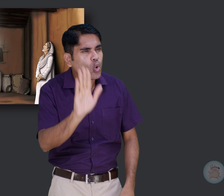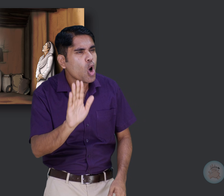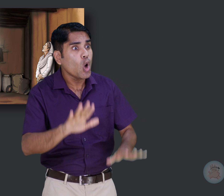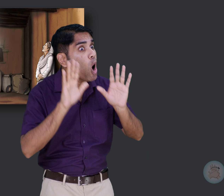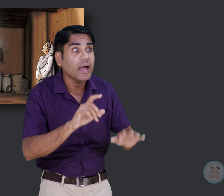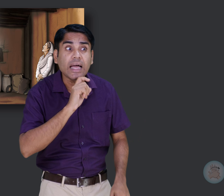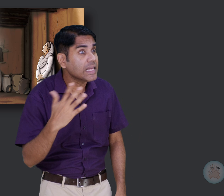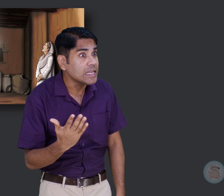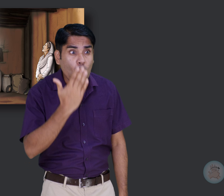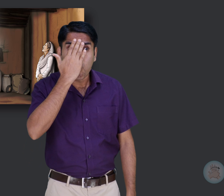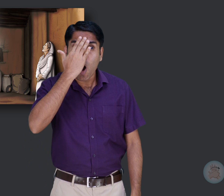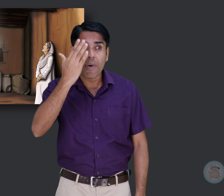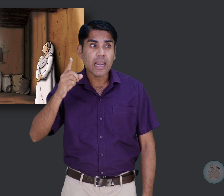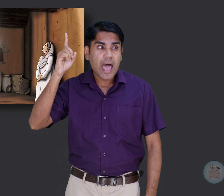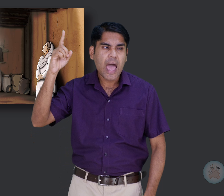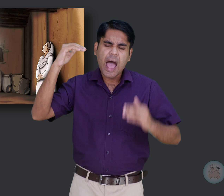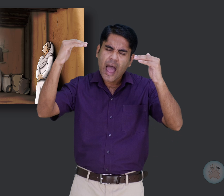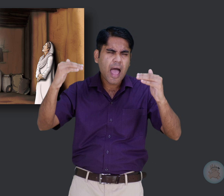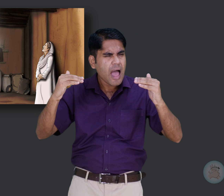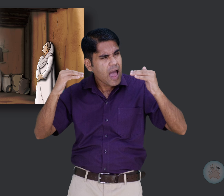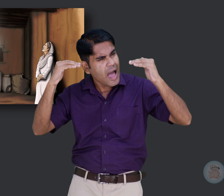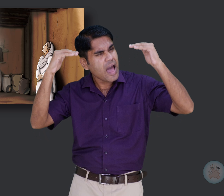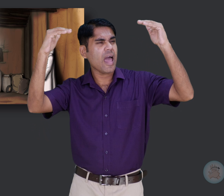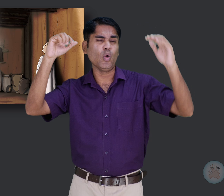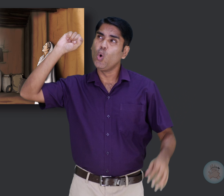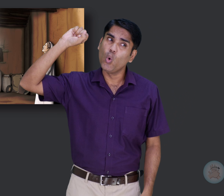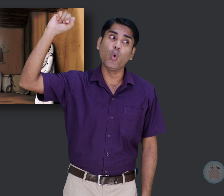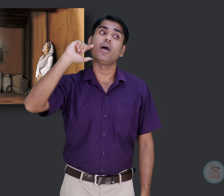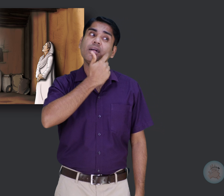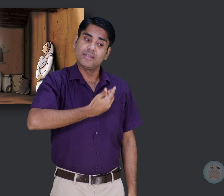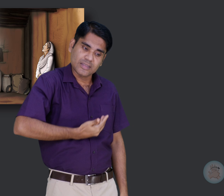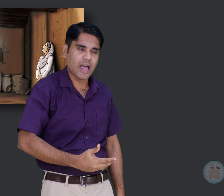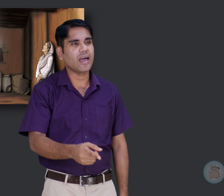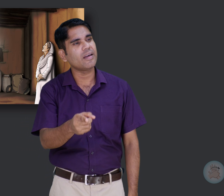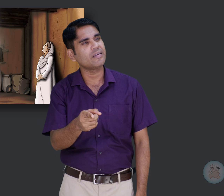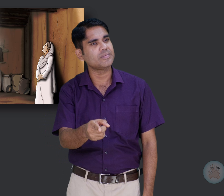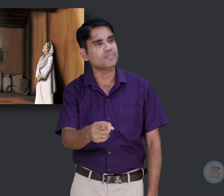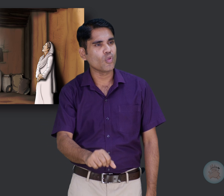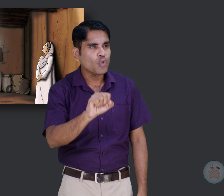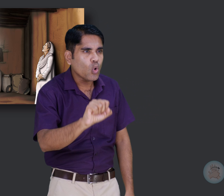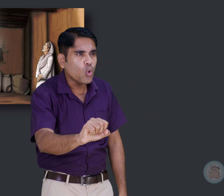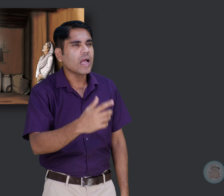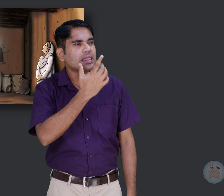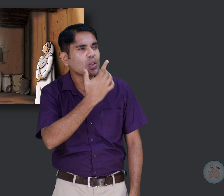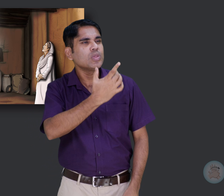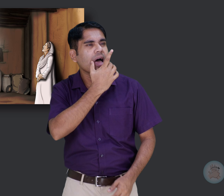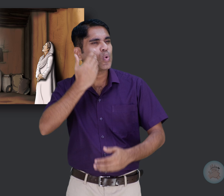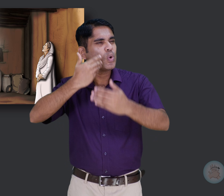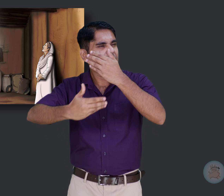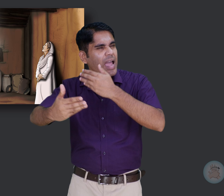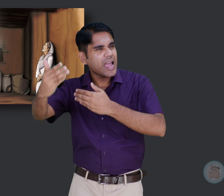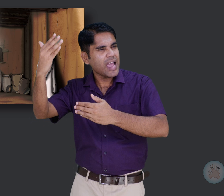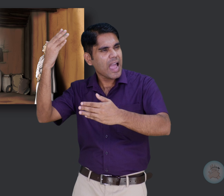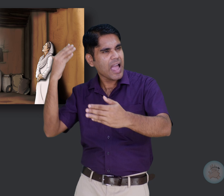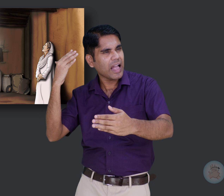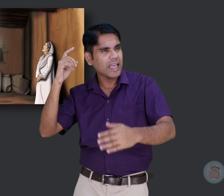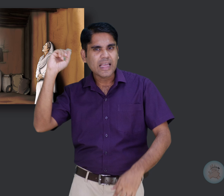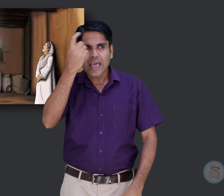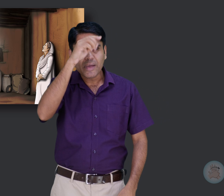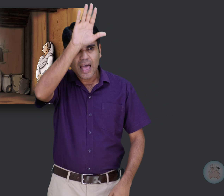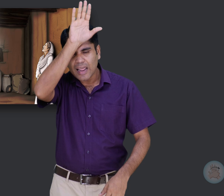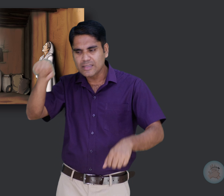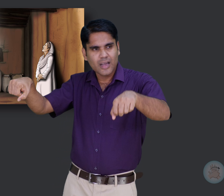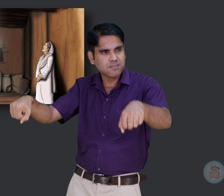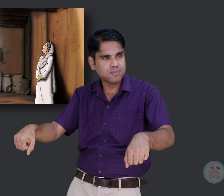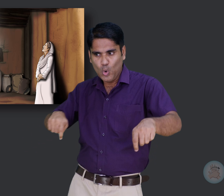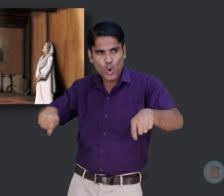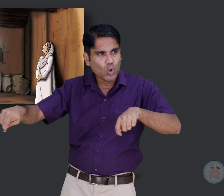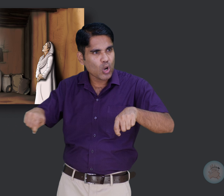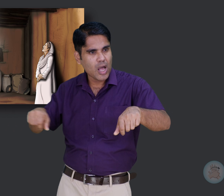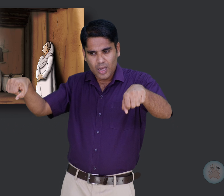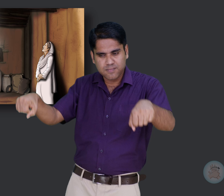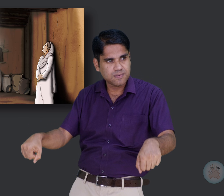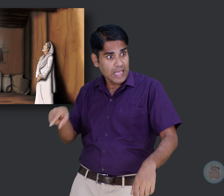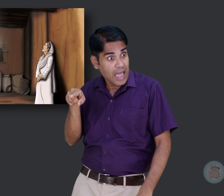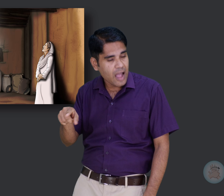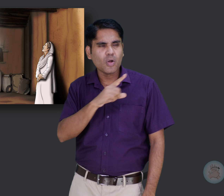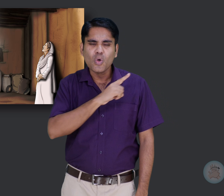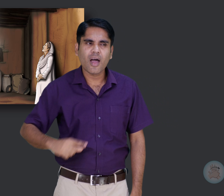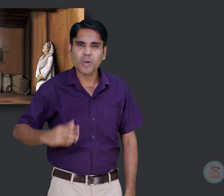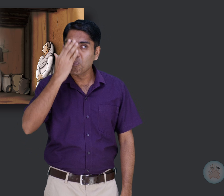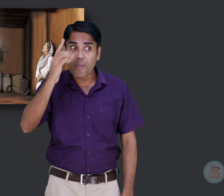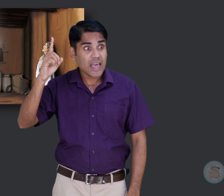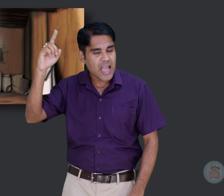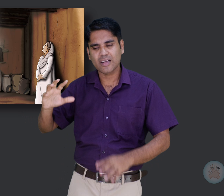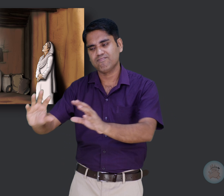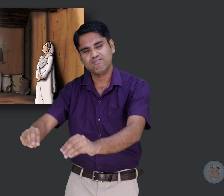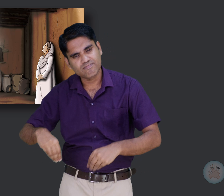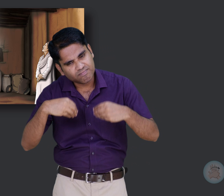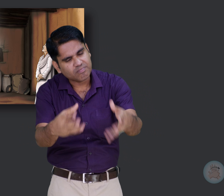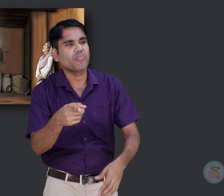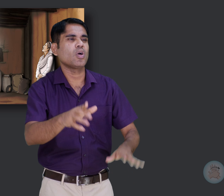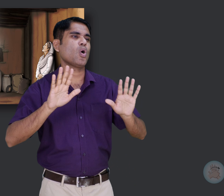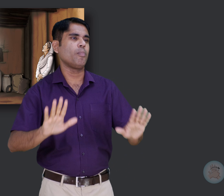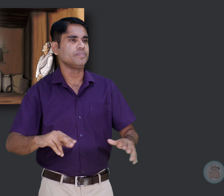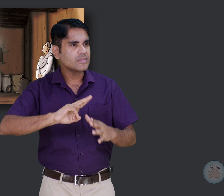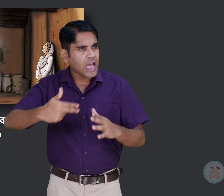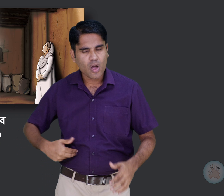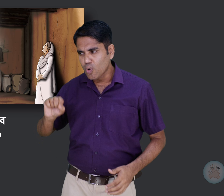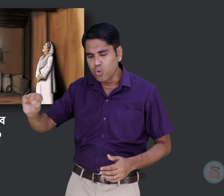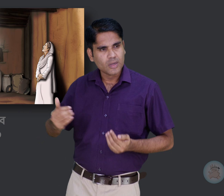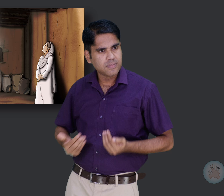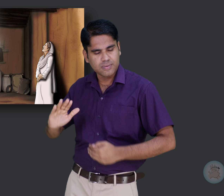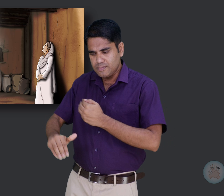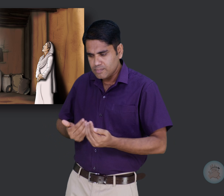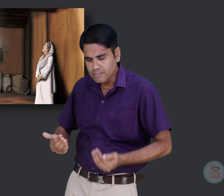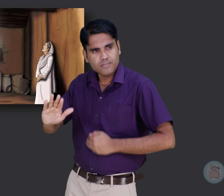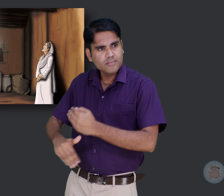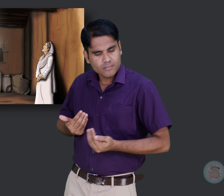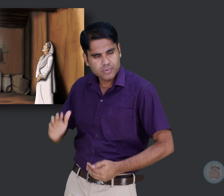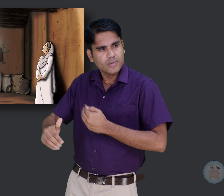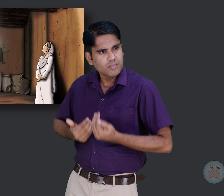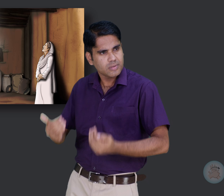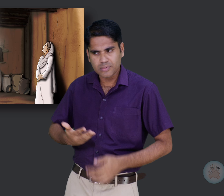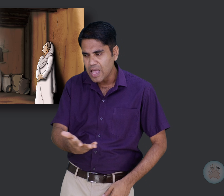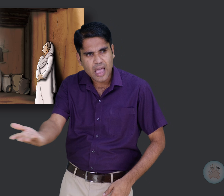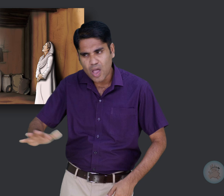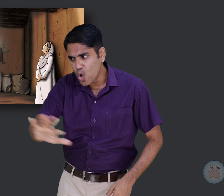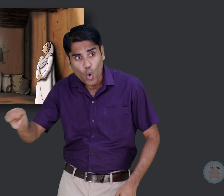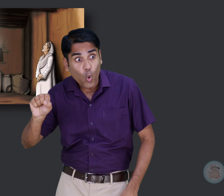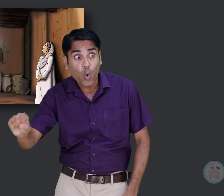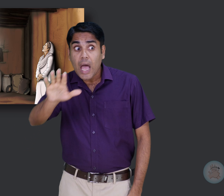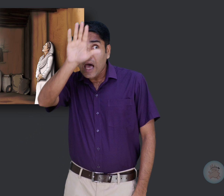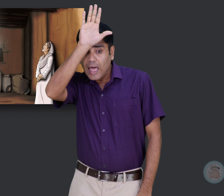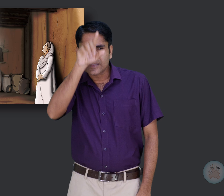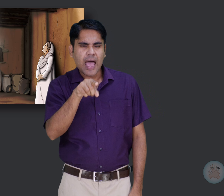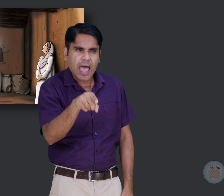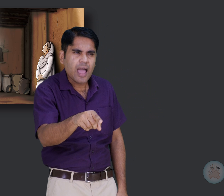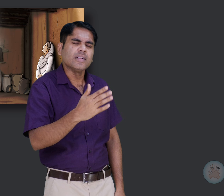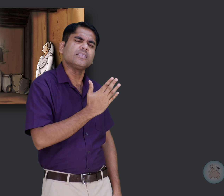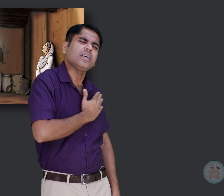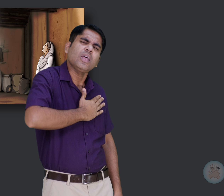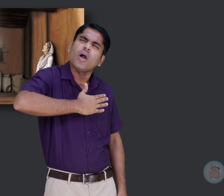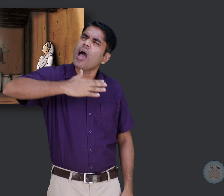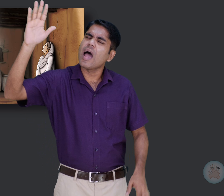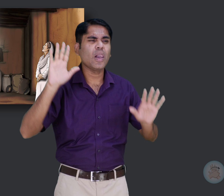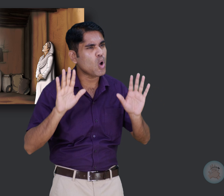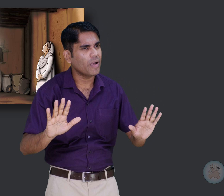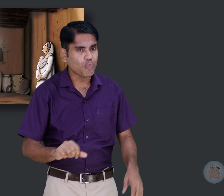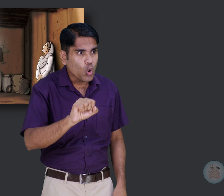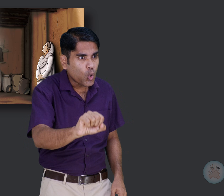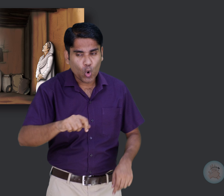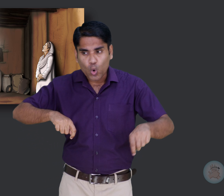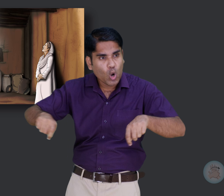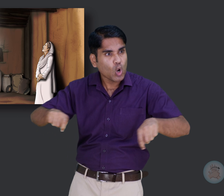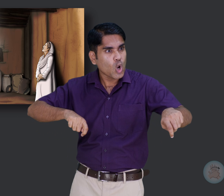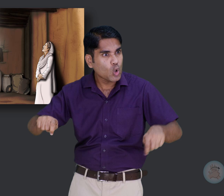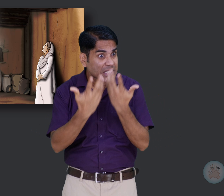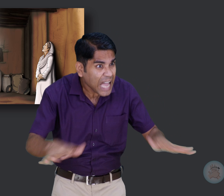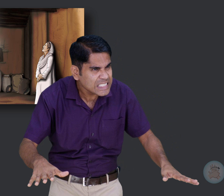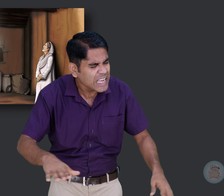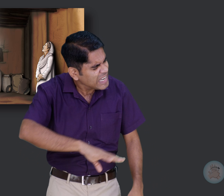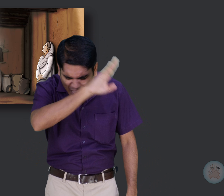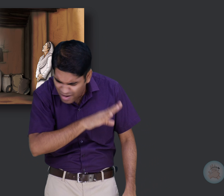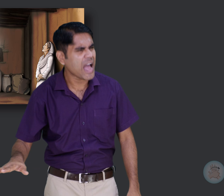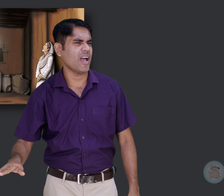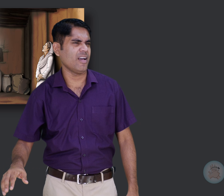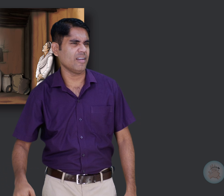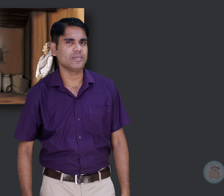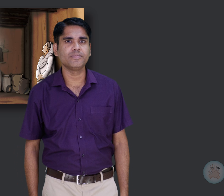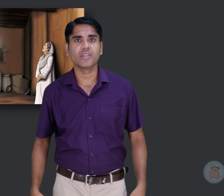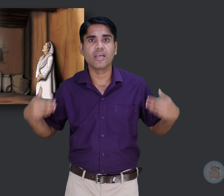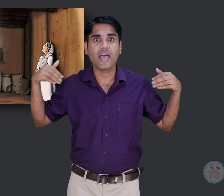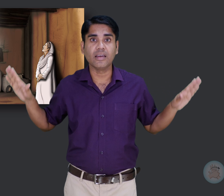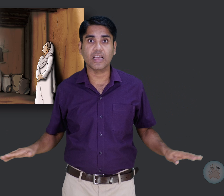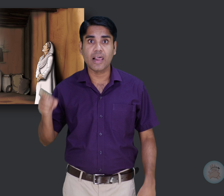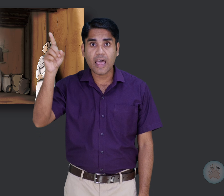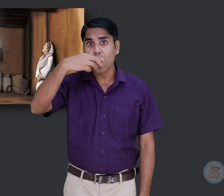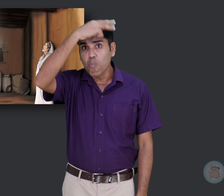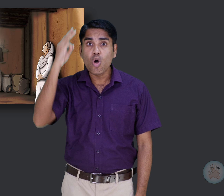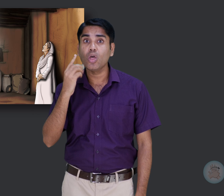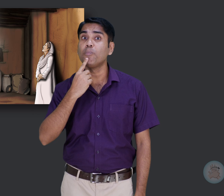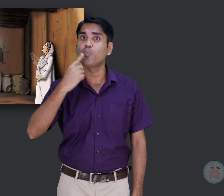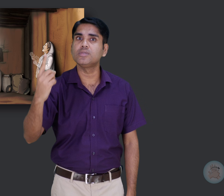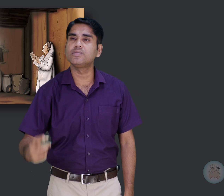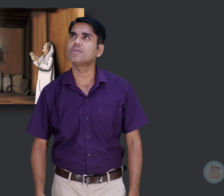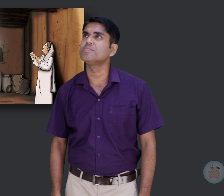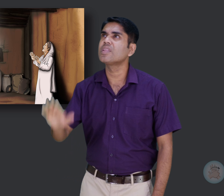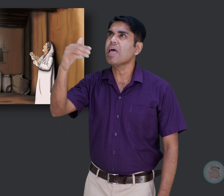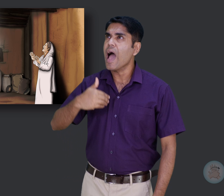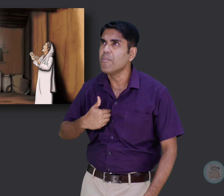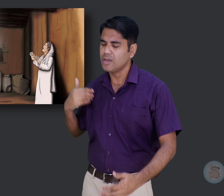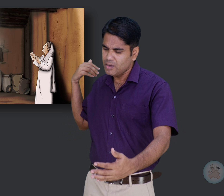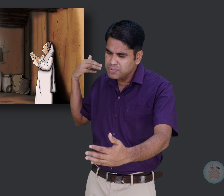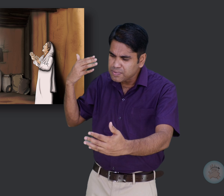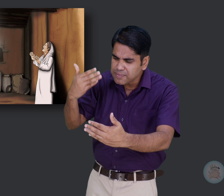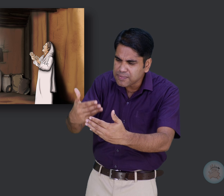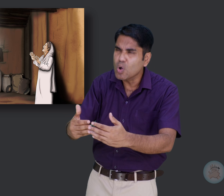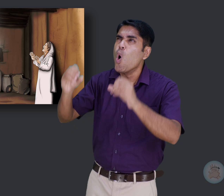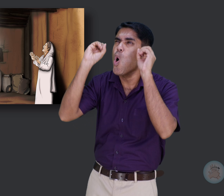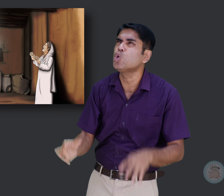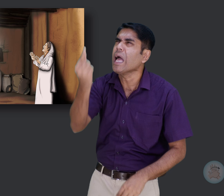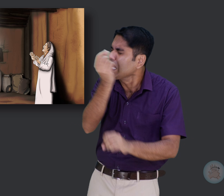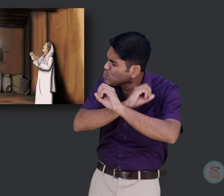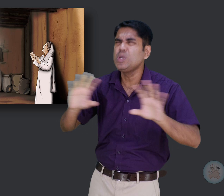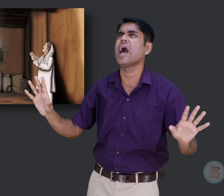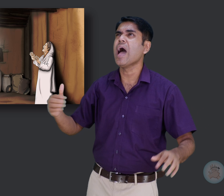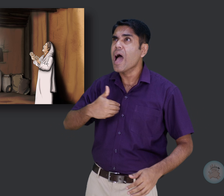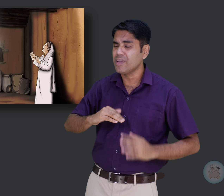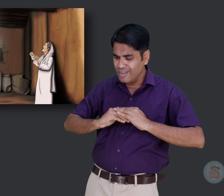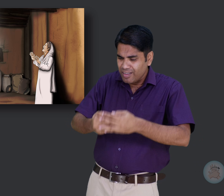He will be great and will be called the Son of the Most High. The Lord God will give Him the throne of His father David, and He will reign over the house of Jacob forever. His kingdom will never end!”